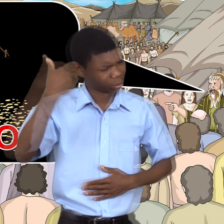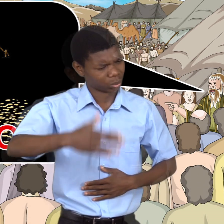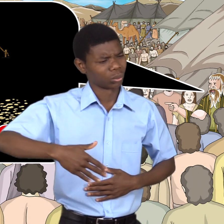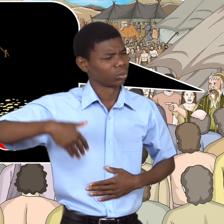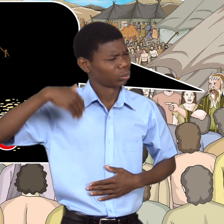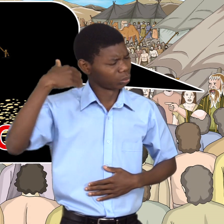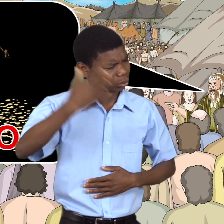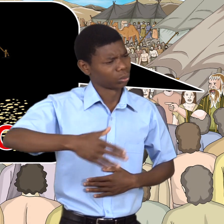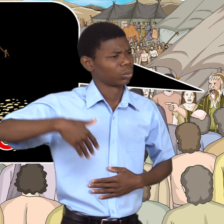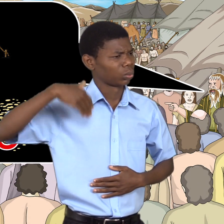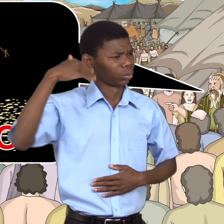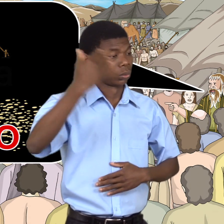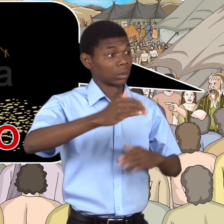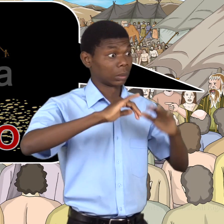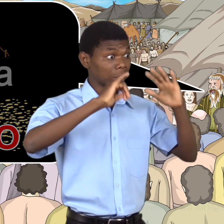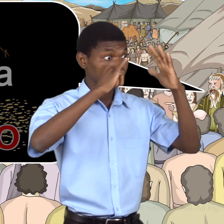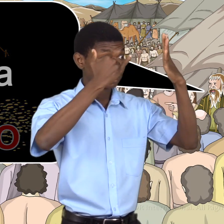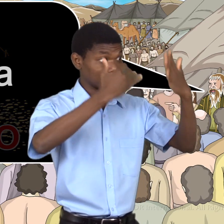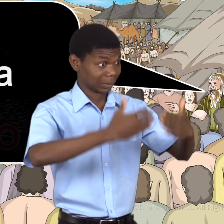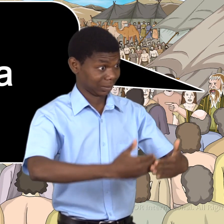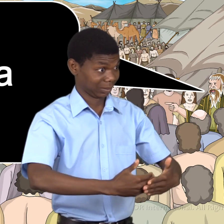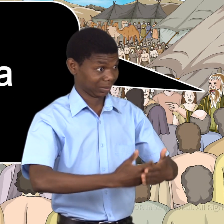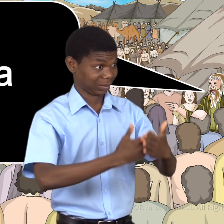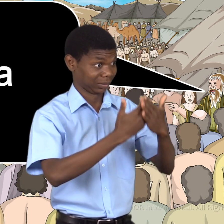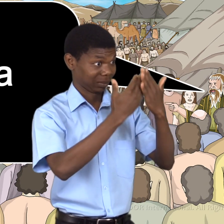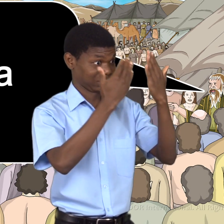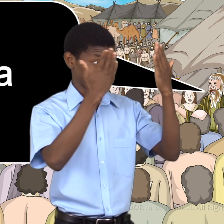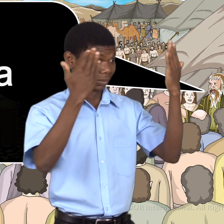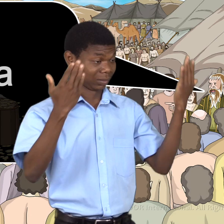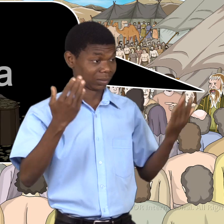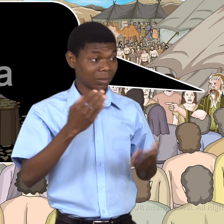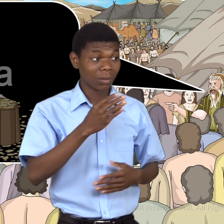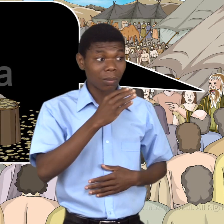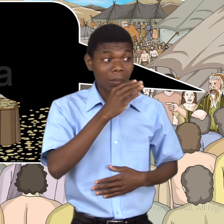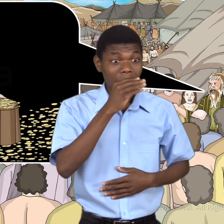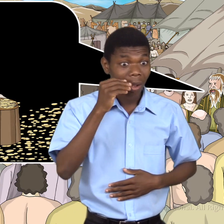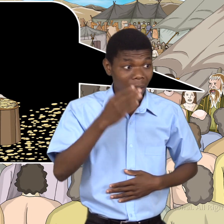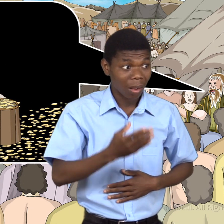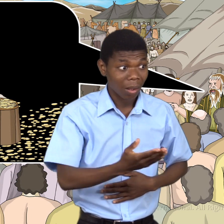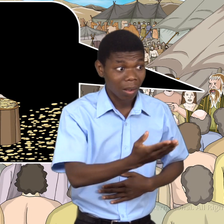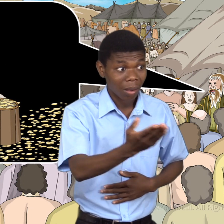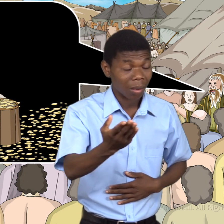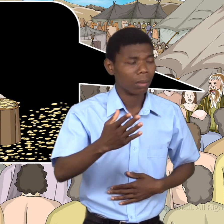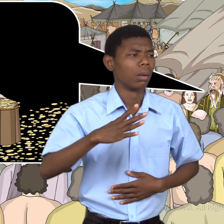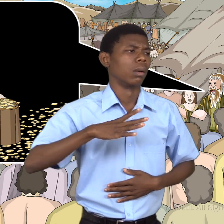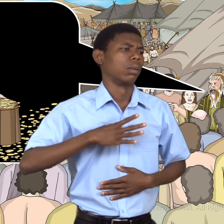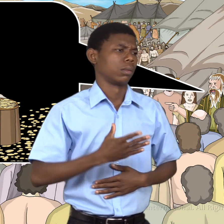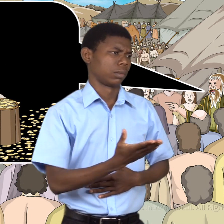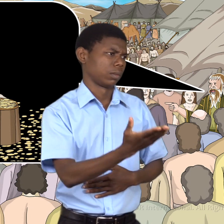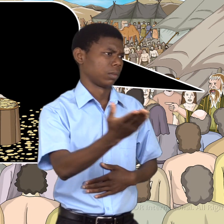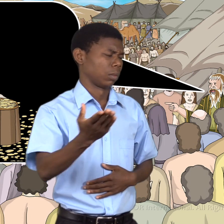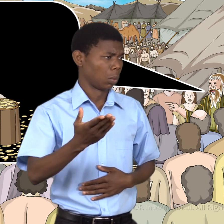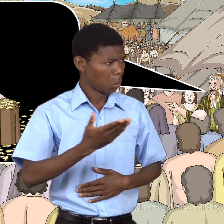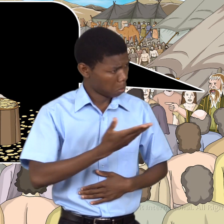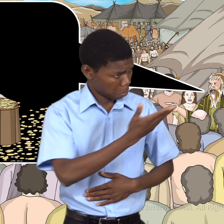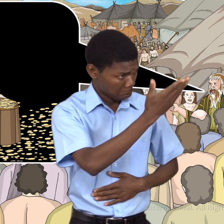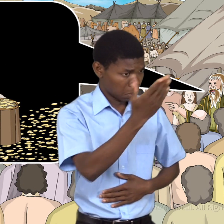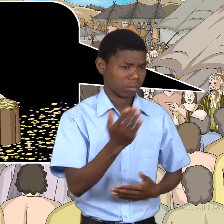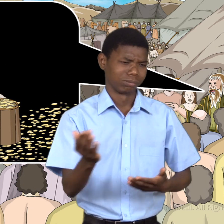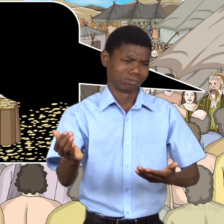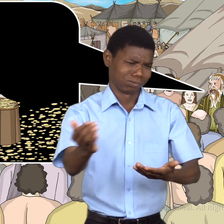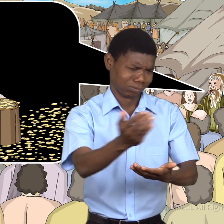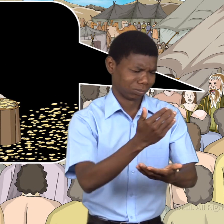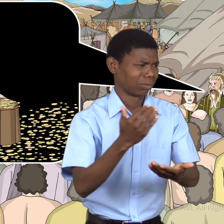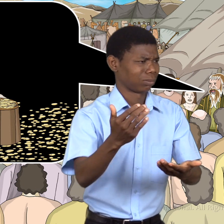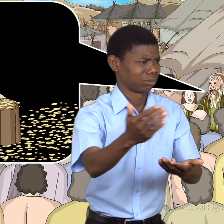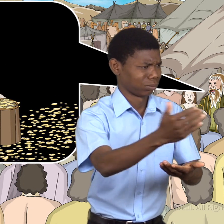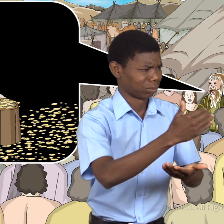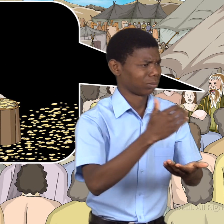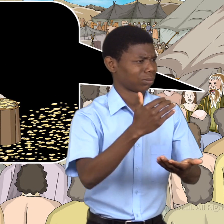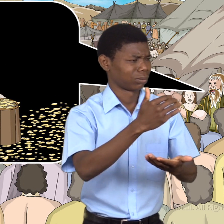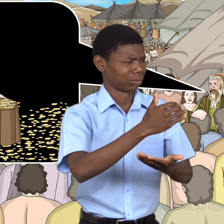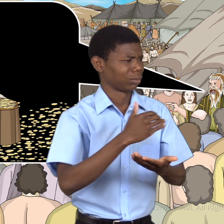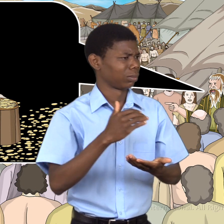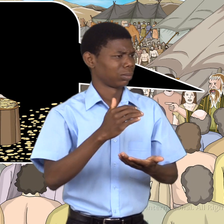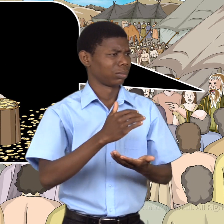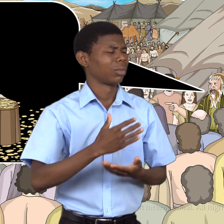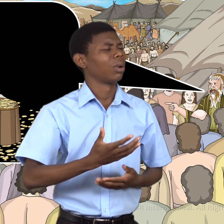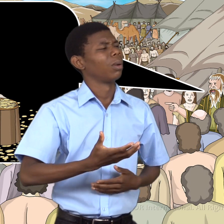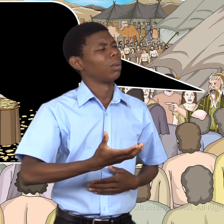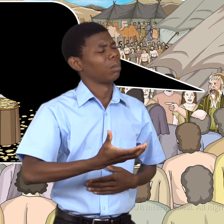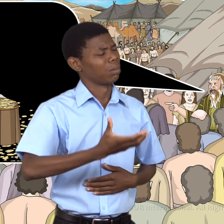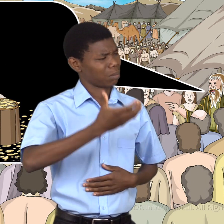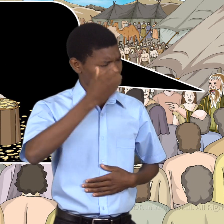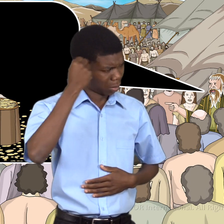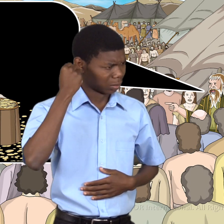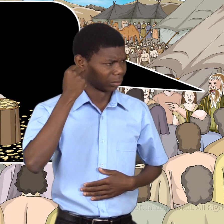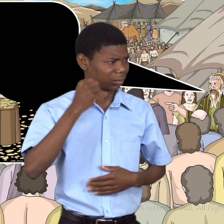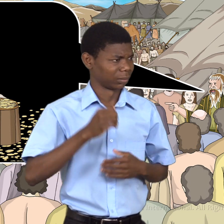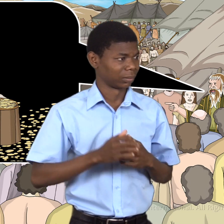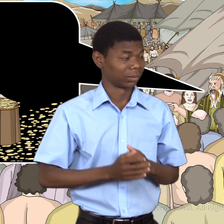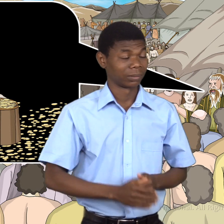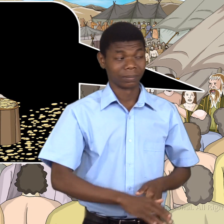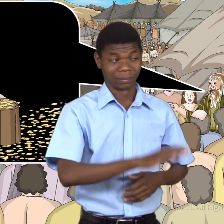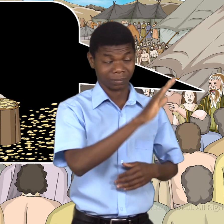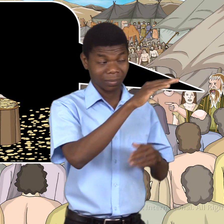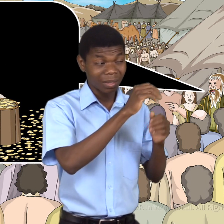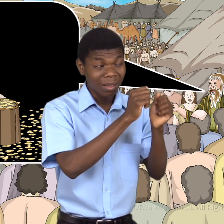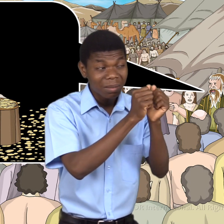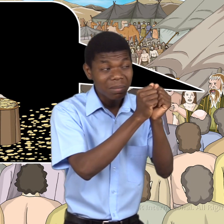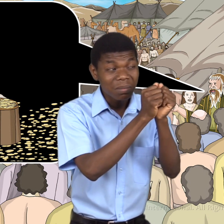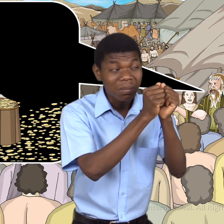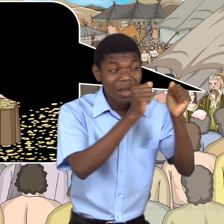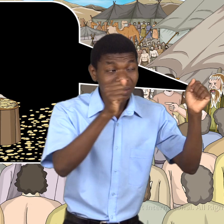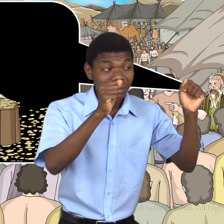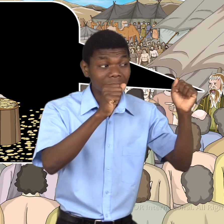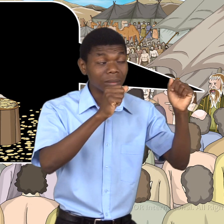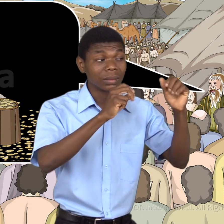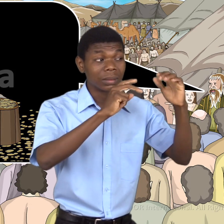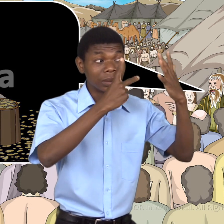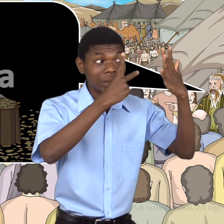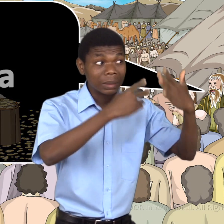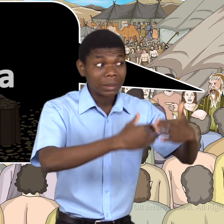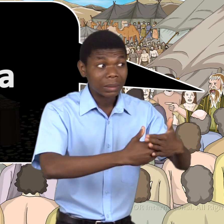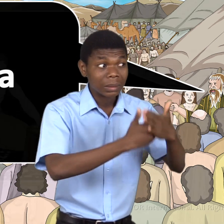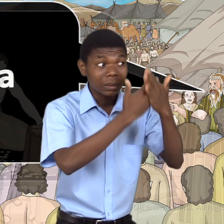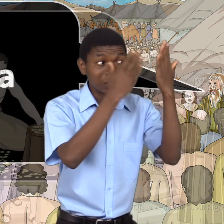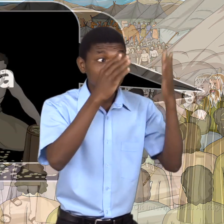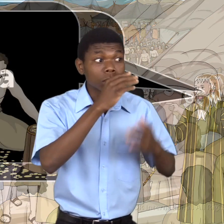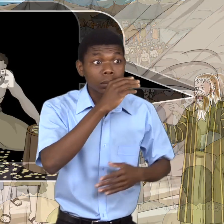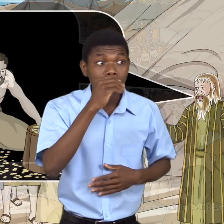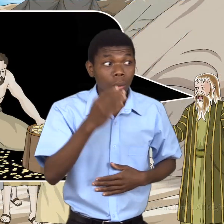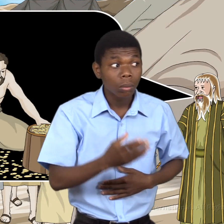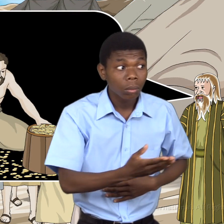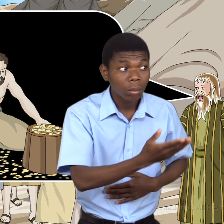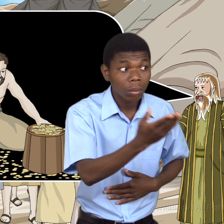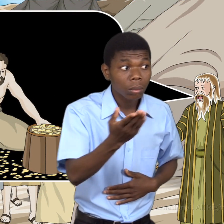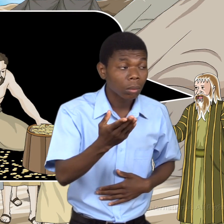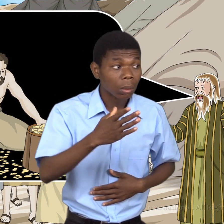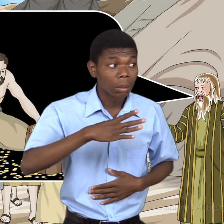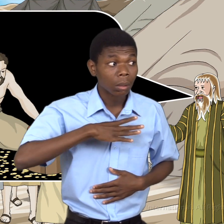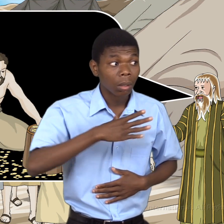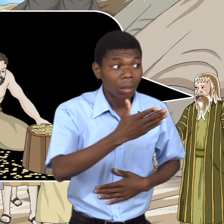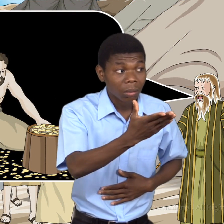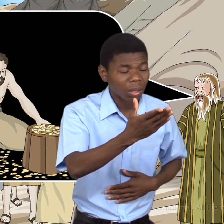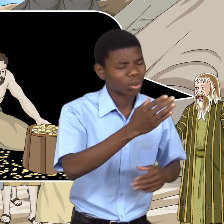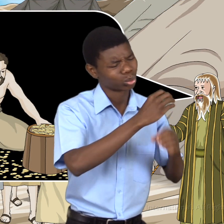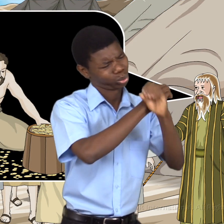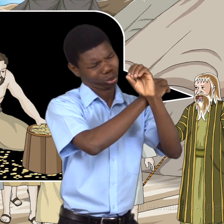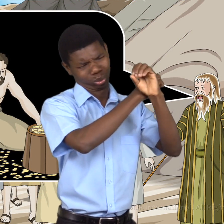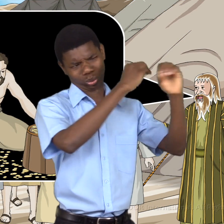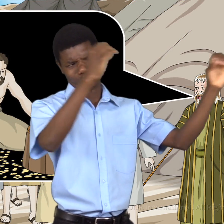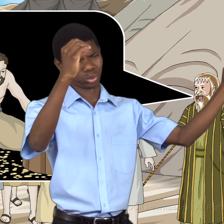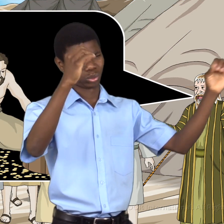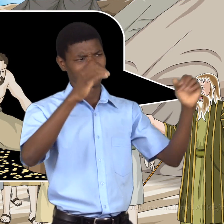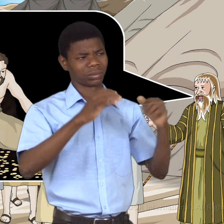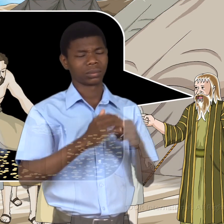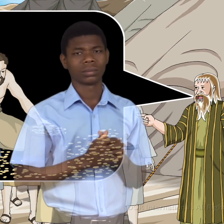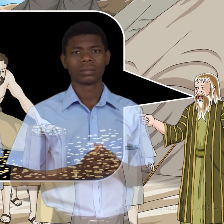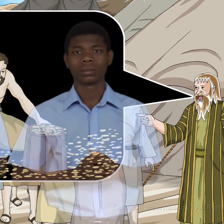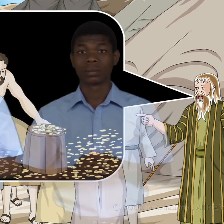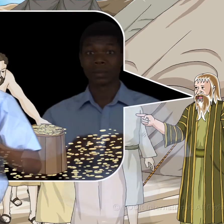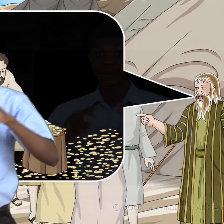For six days you may gather, but on the seventh day, the Sabbath, it will not be there.”